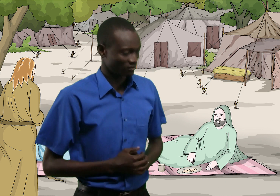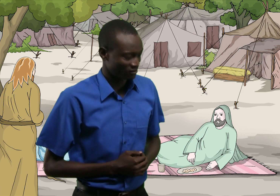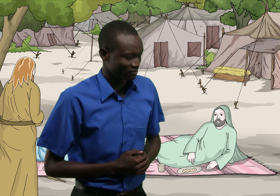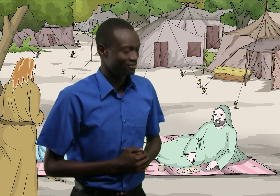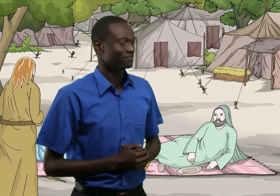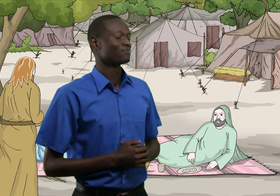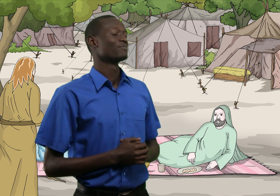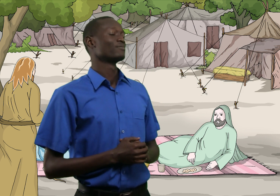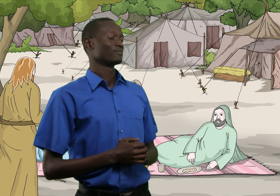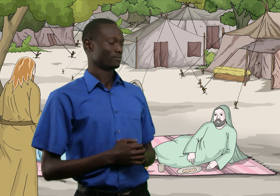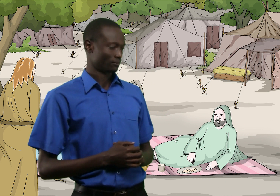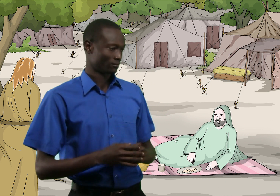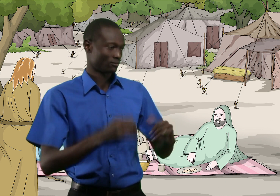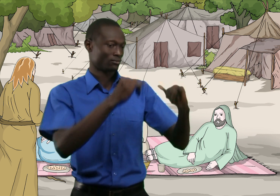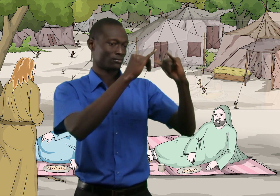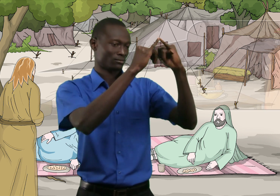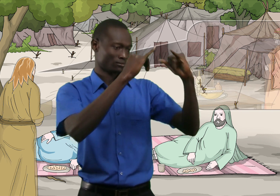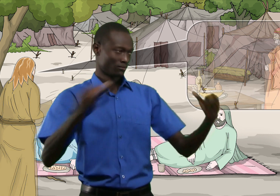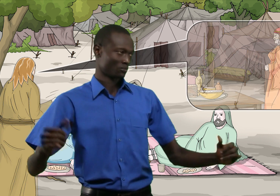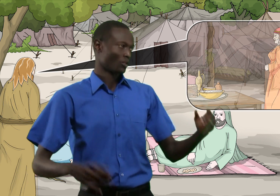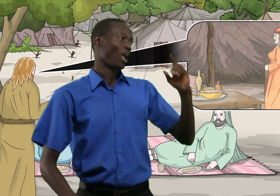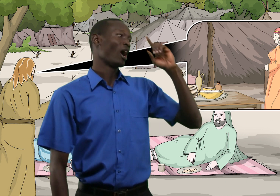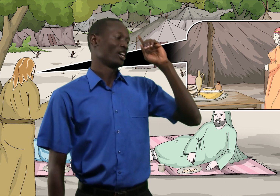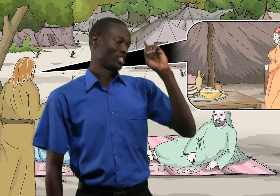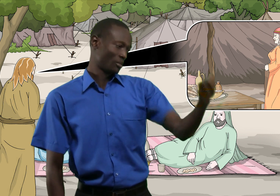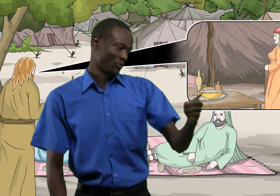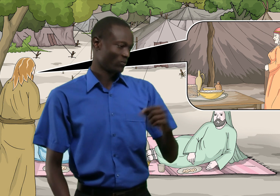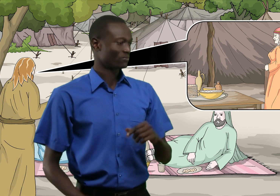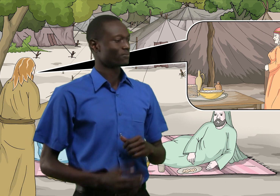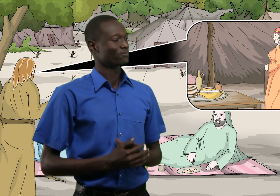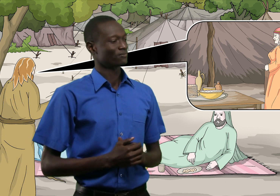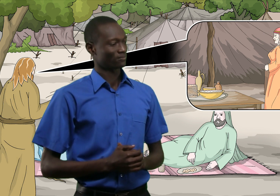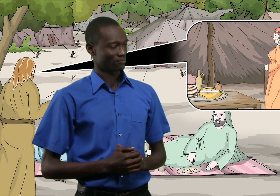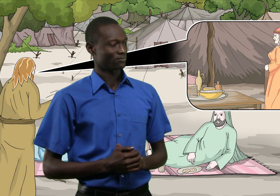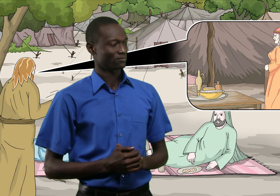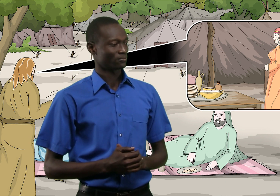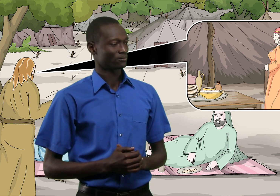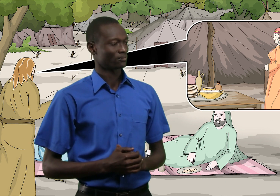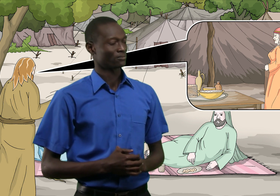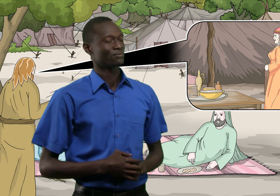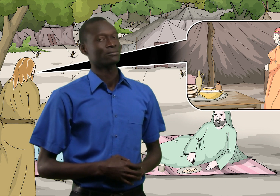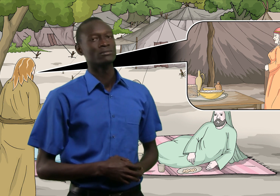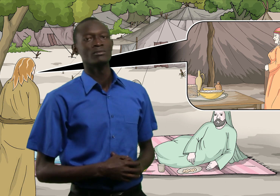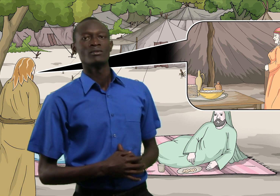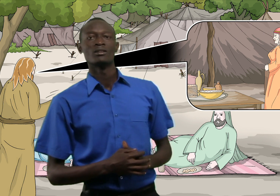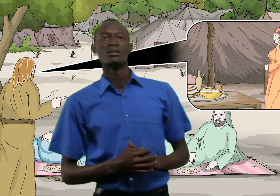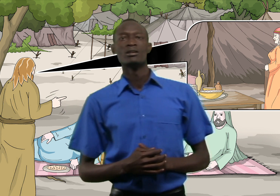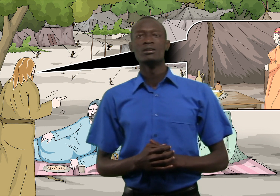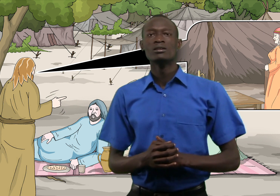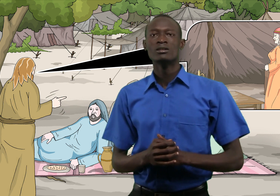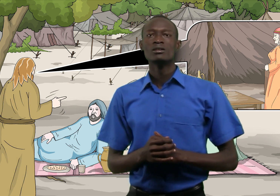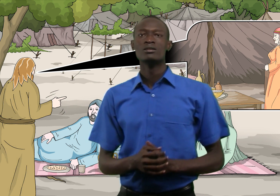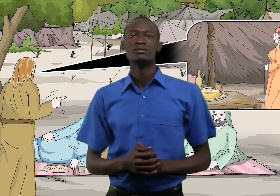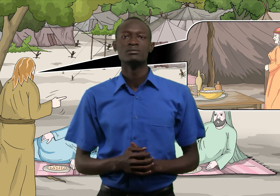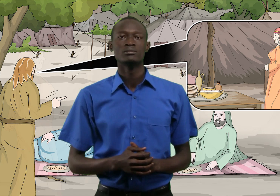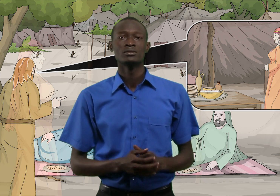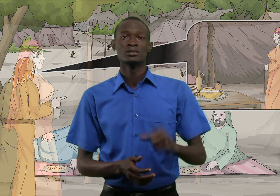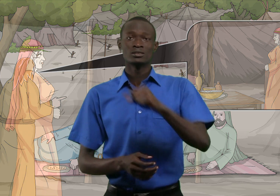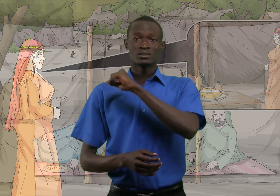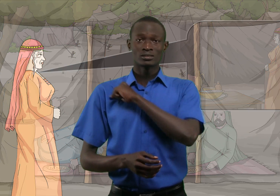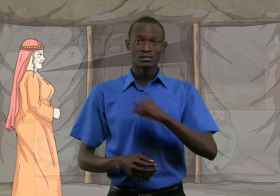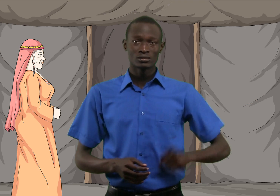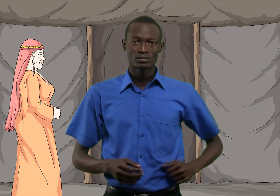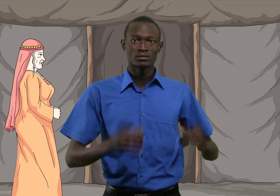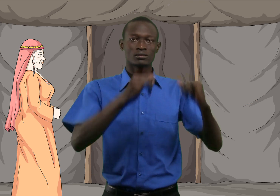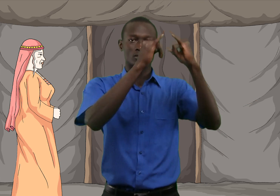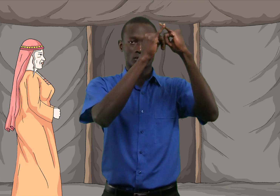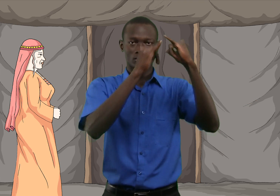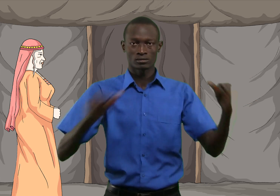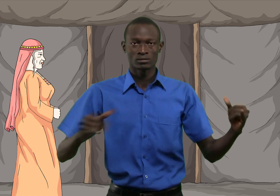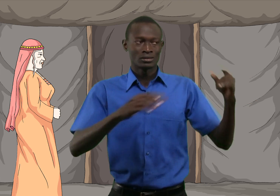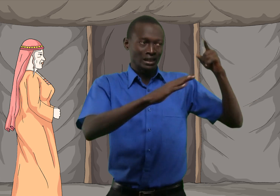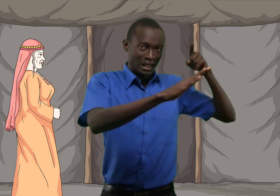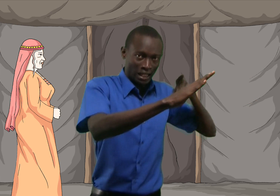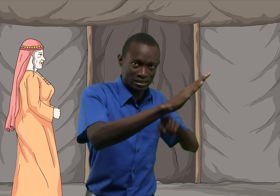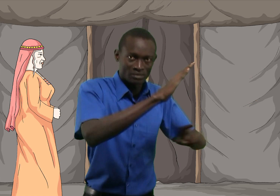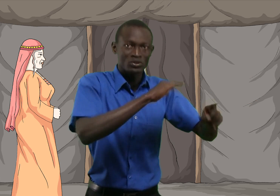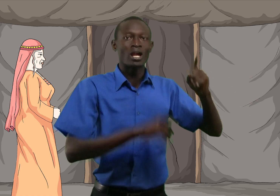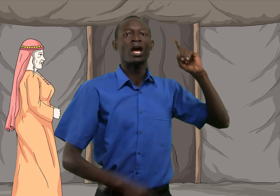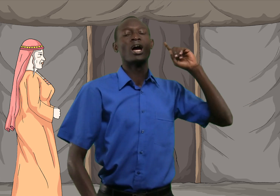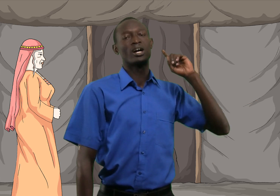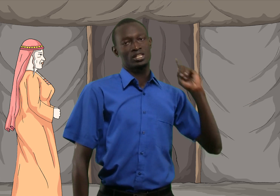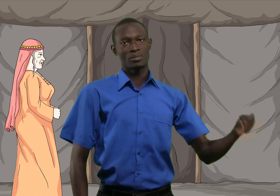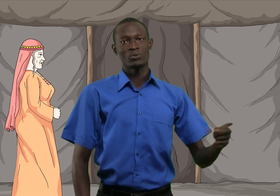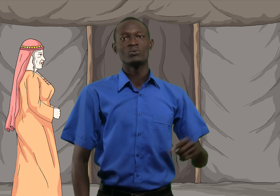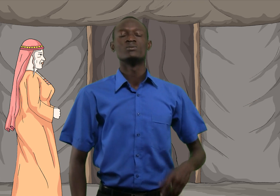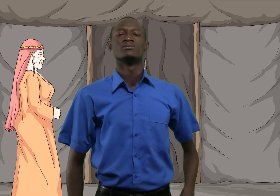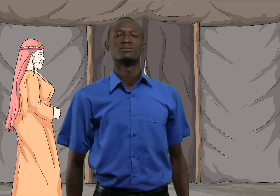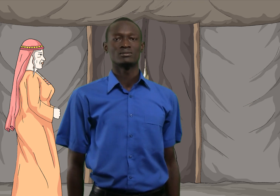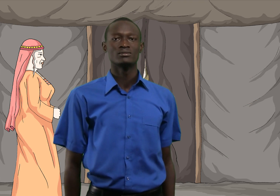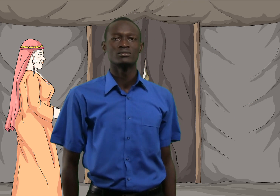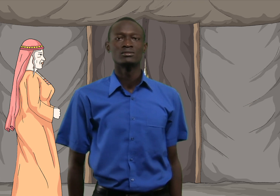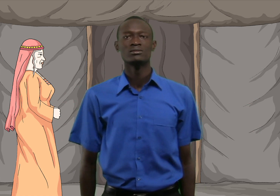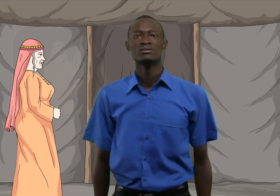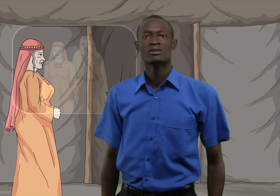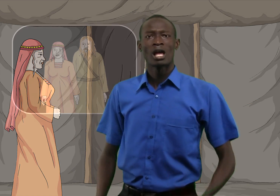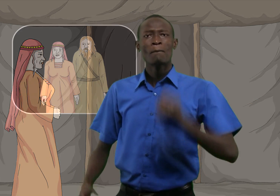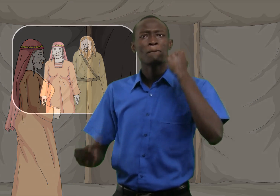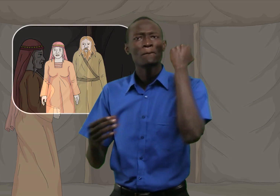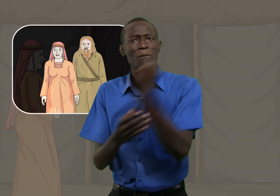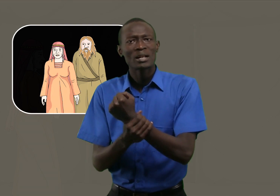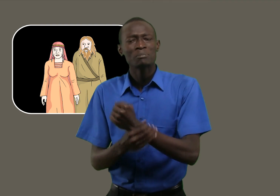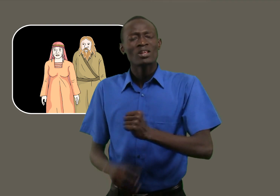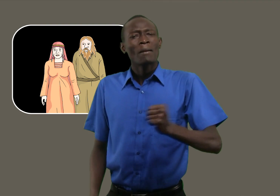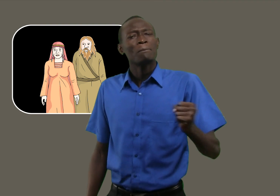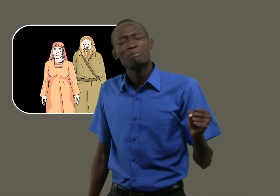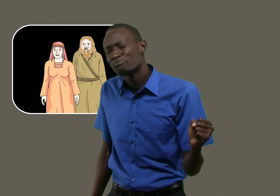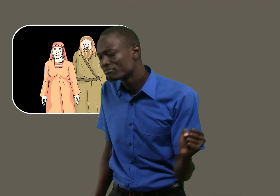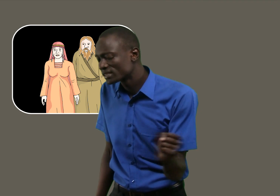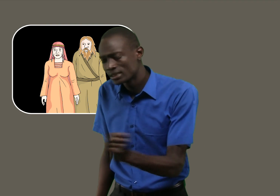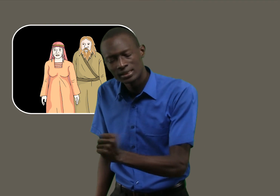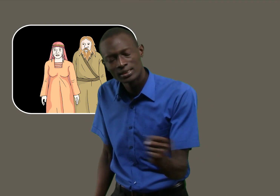“There, in the tent,” he replied.